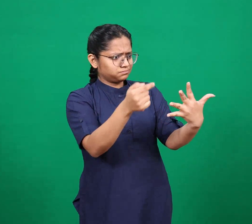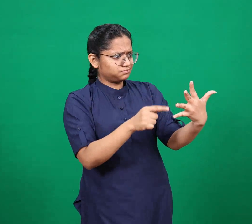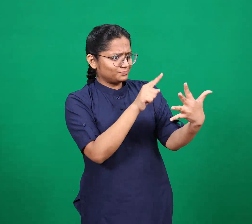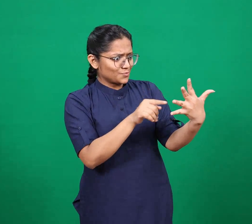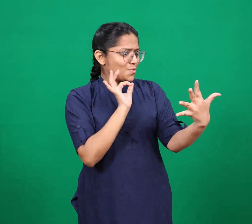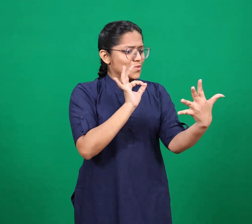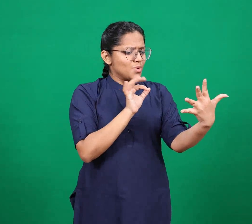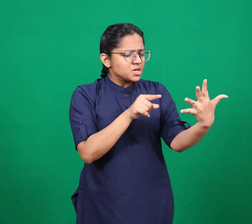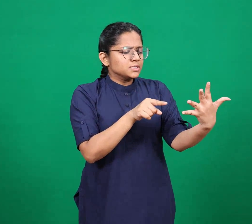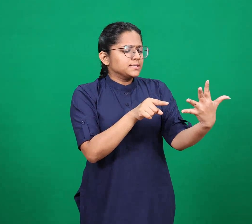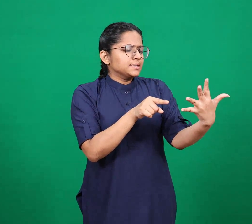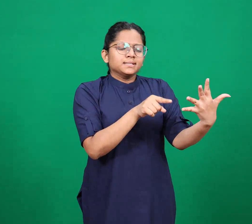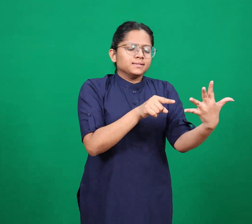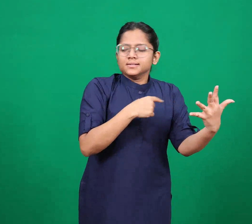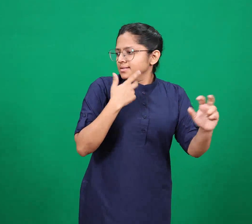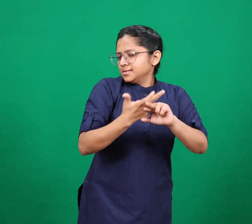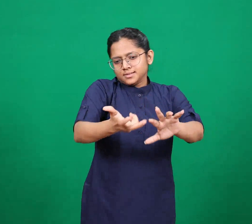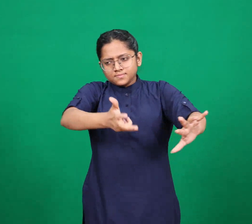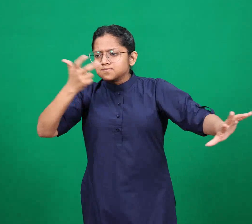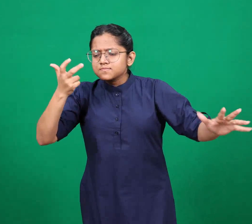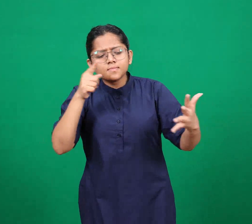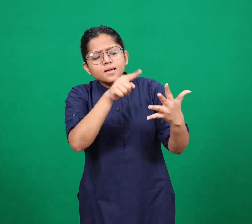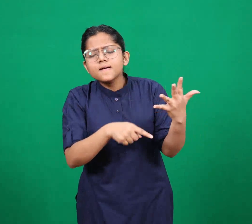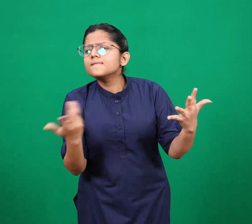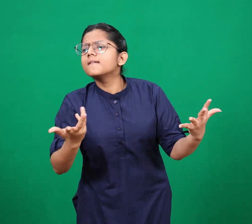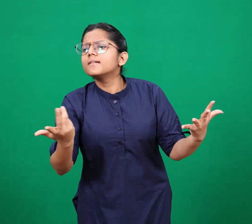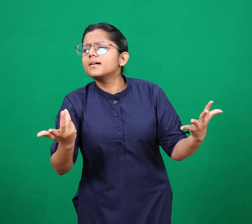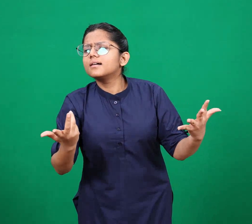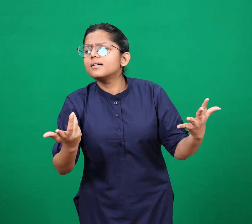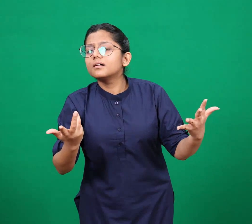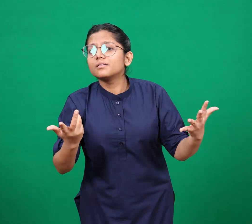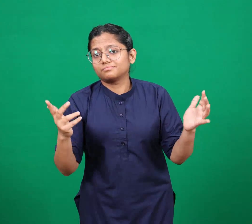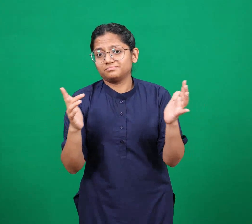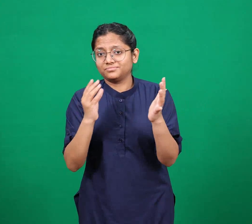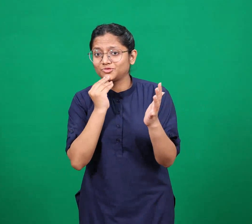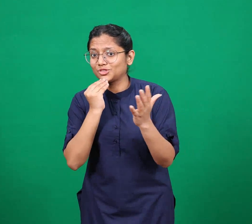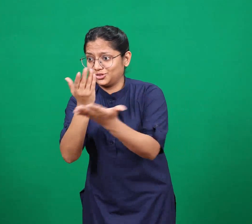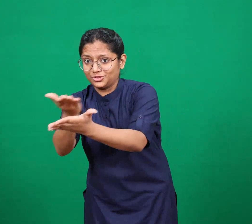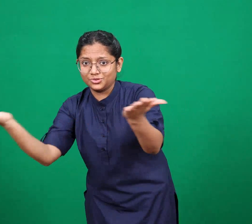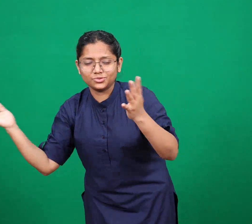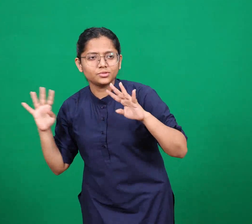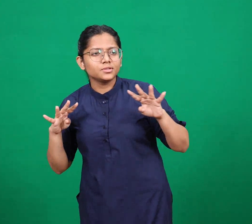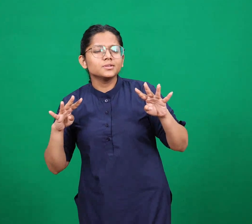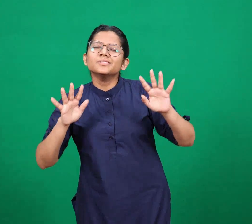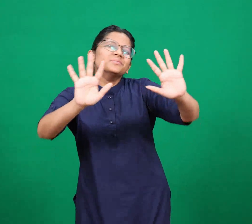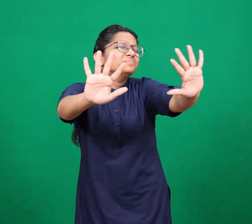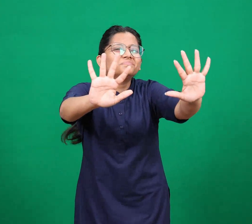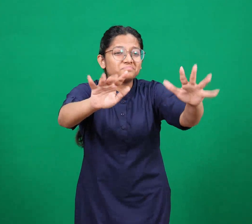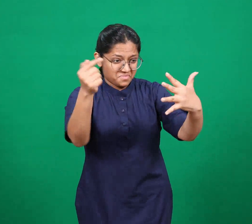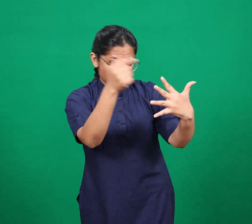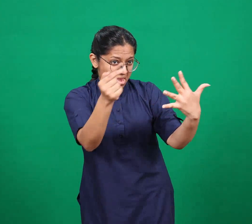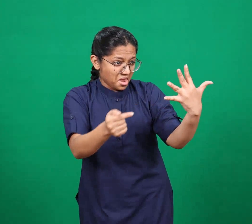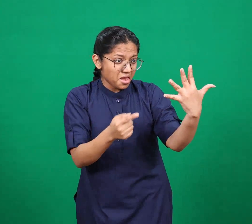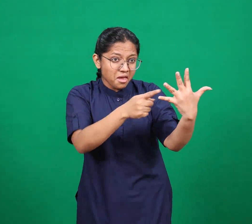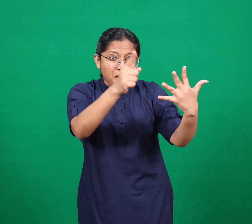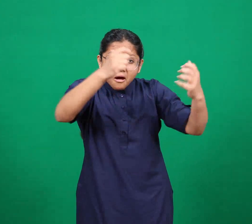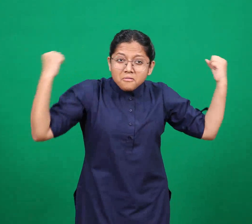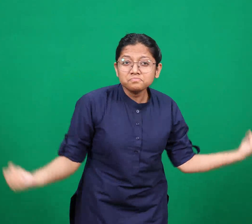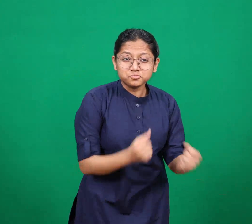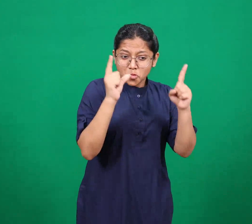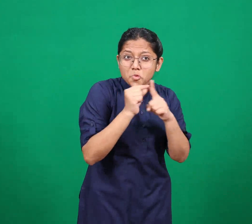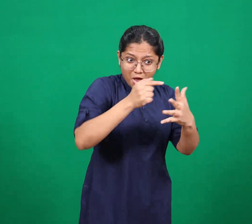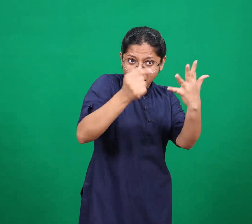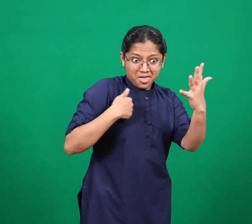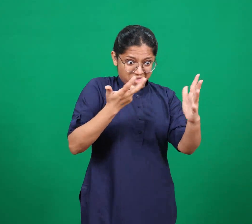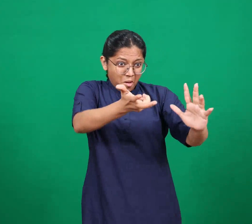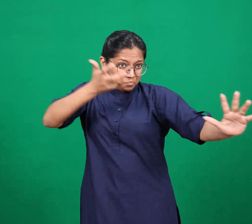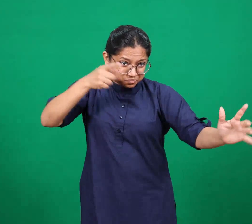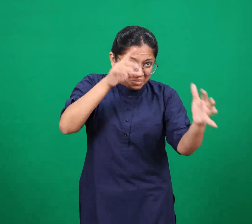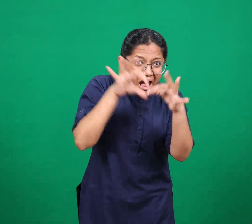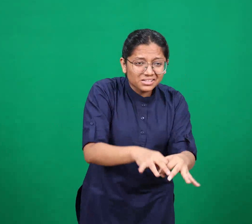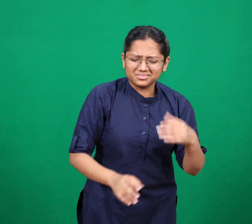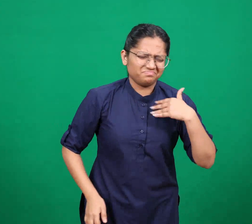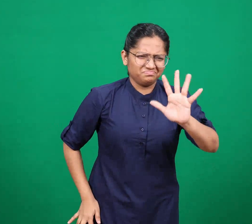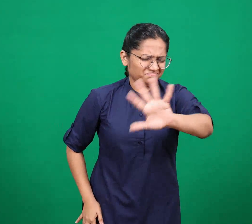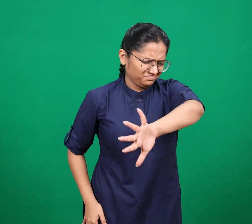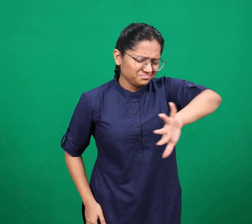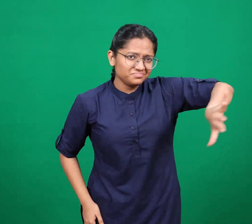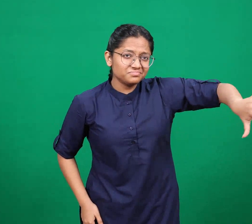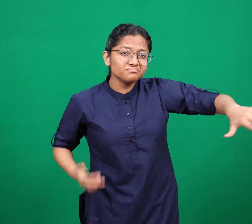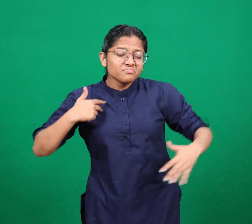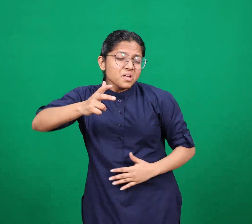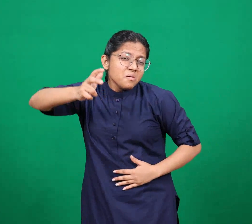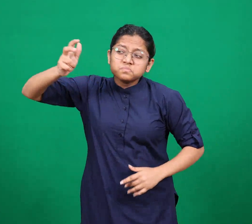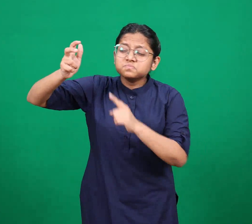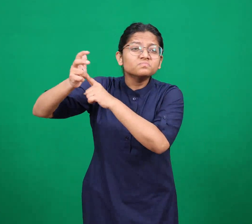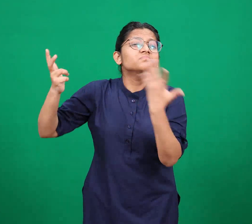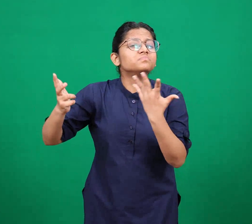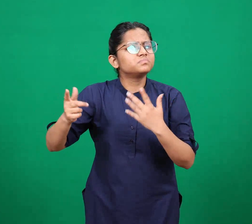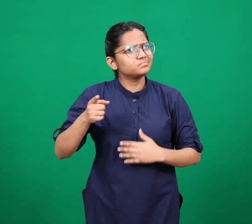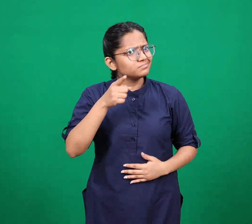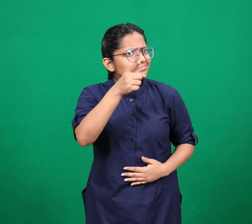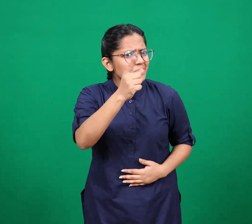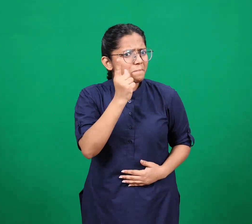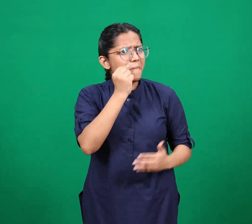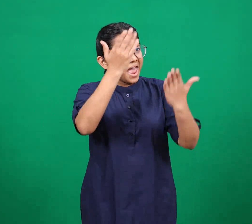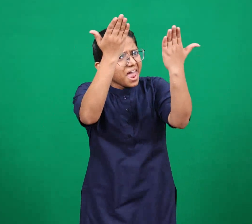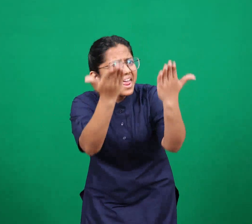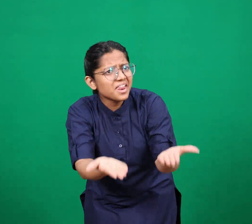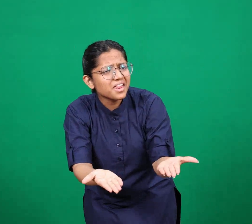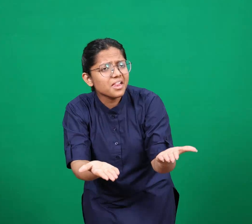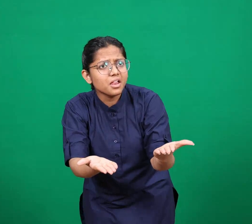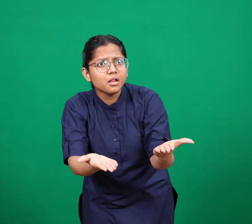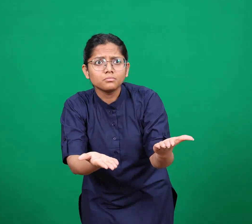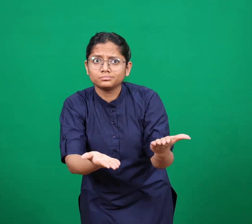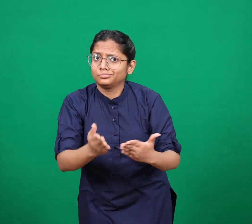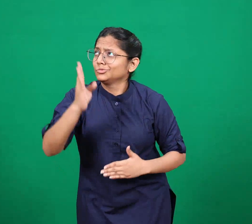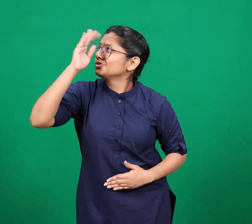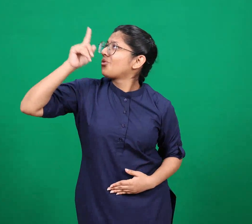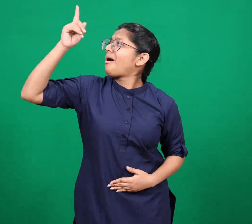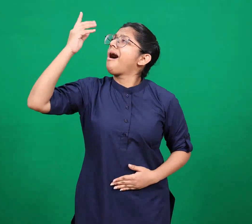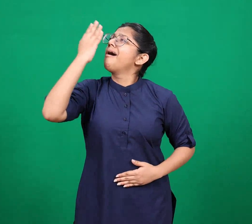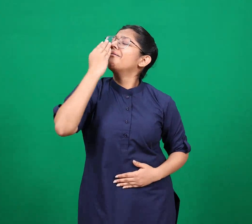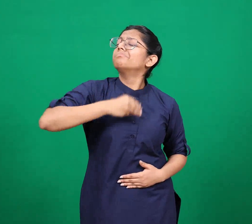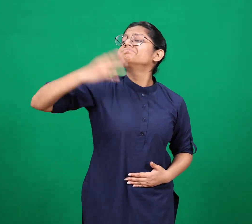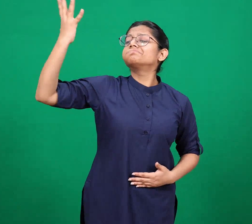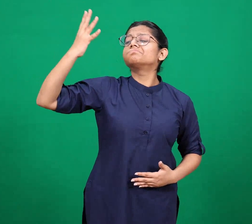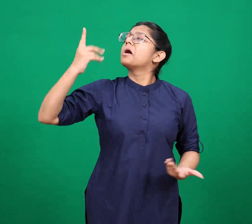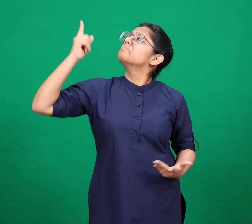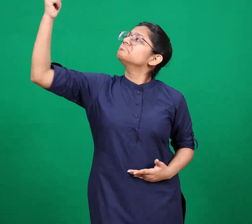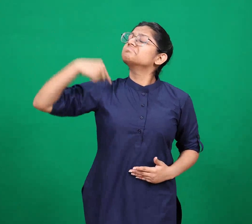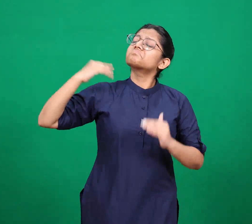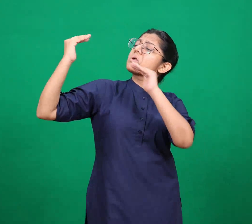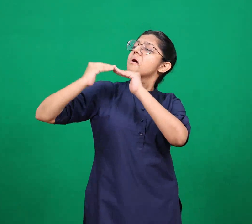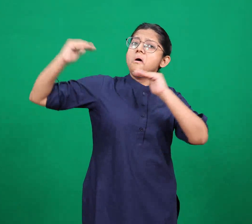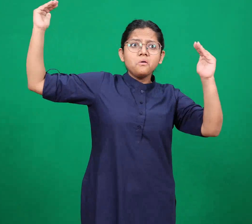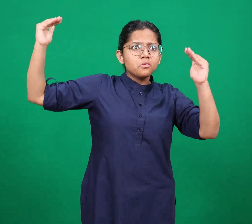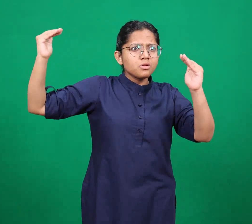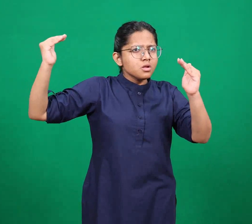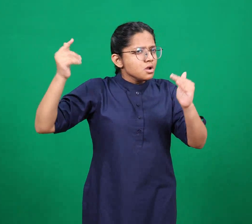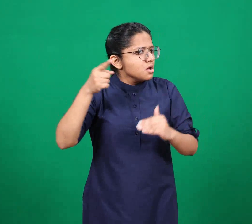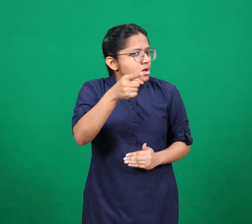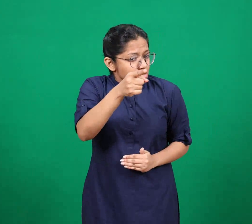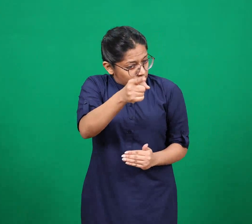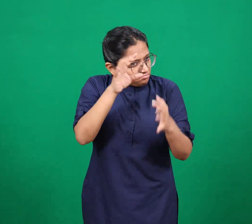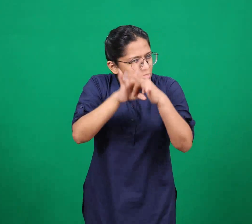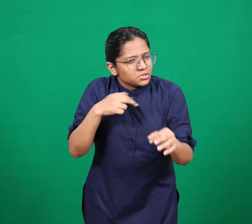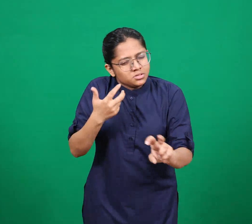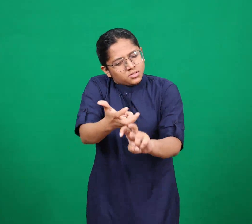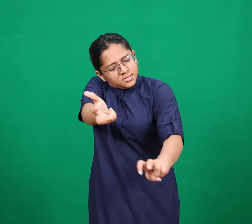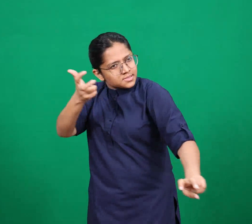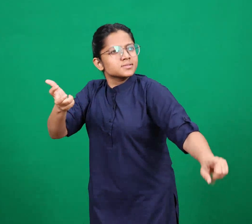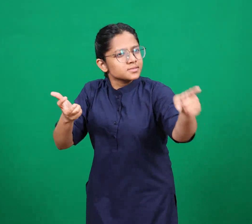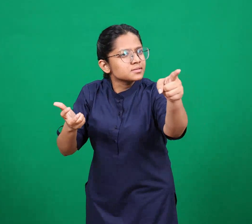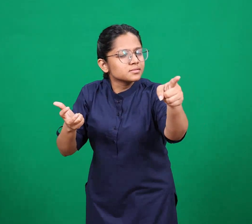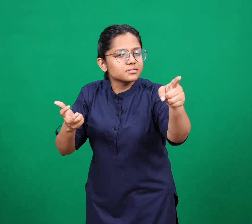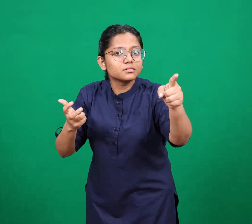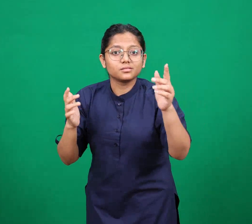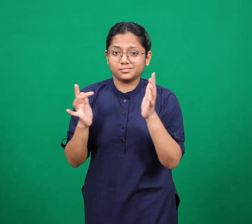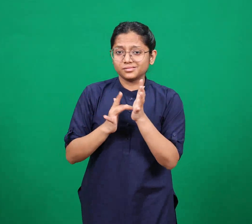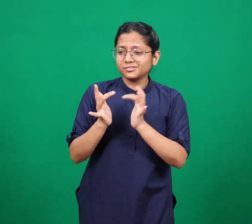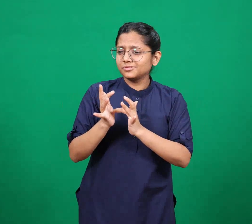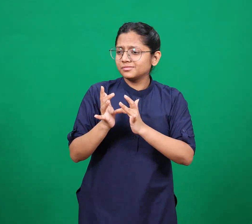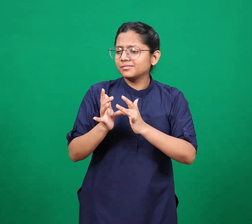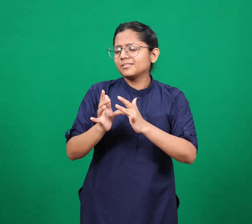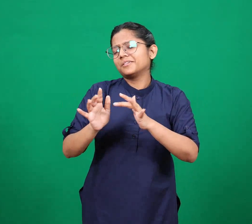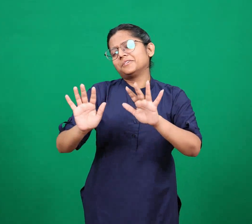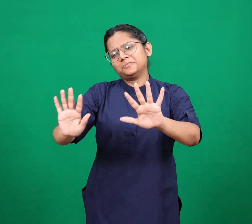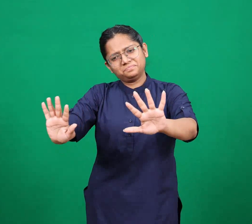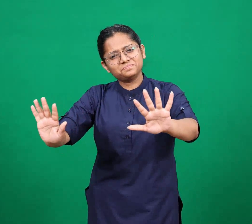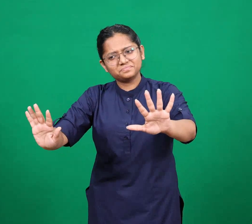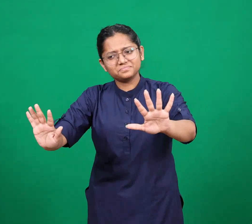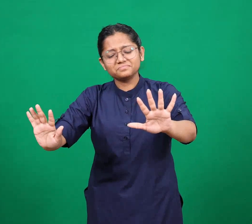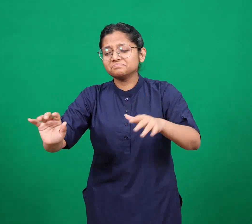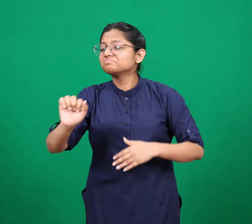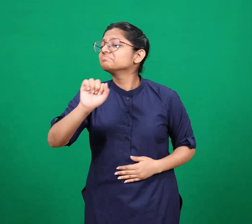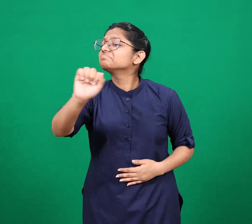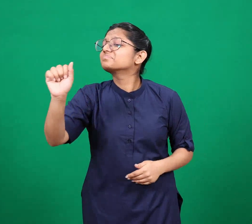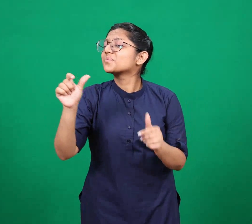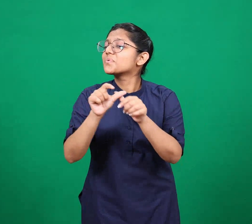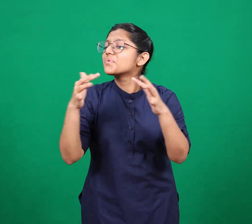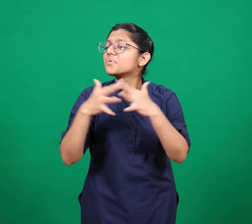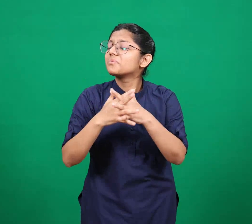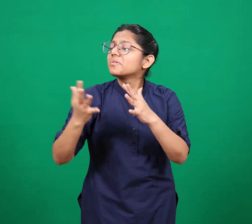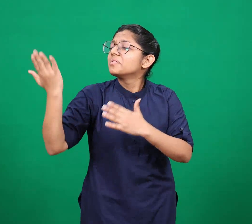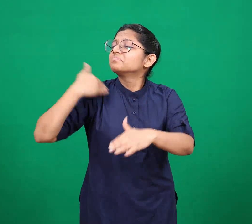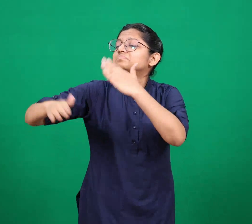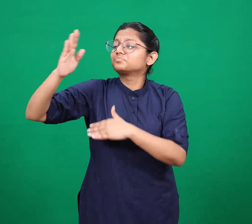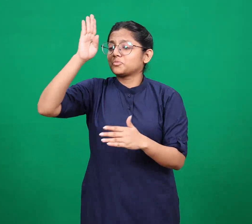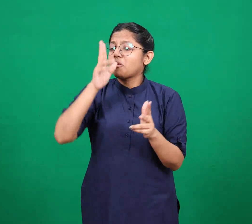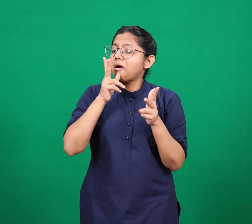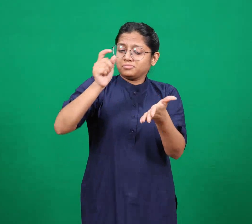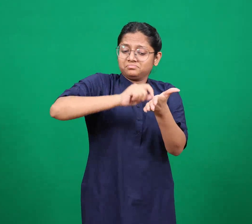"We are not stoning You for any good work," said the Jews, "but for blasphemy, because You, who are a man, declare Yourself to be God."